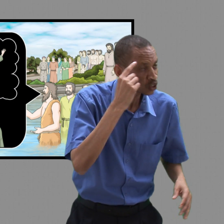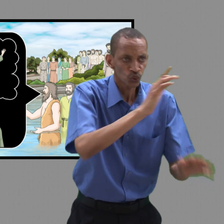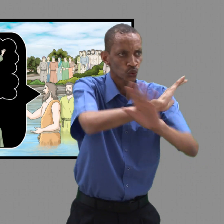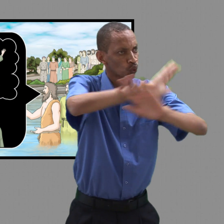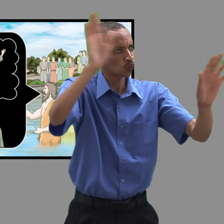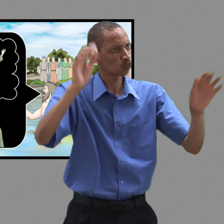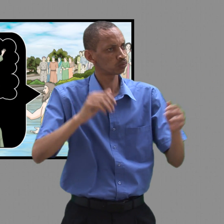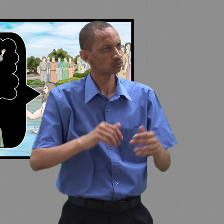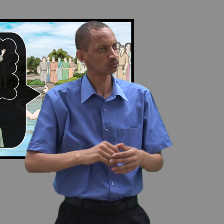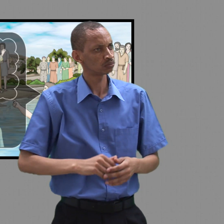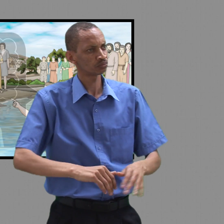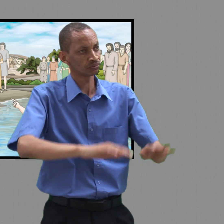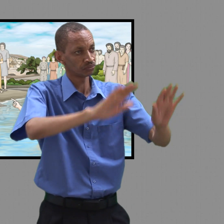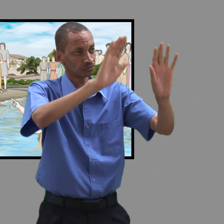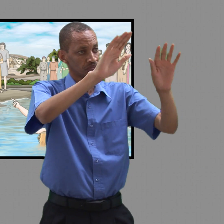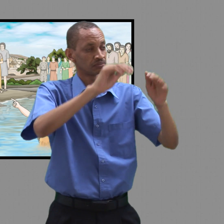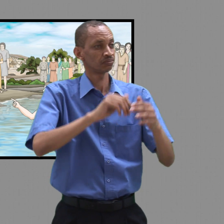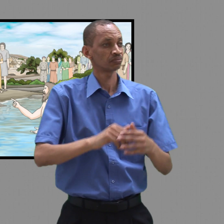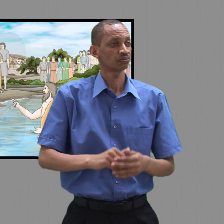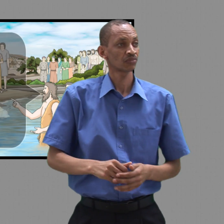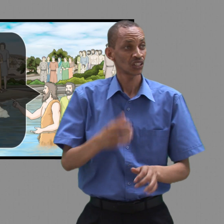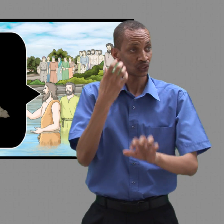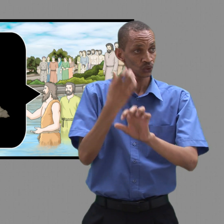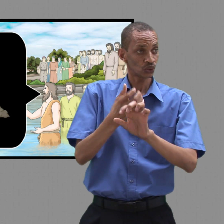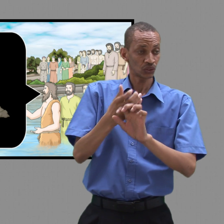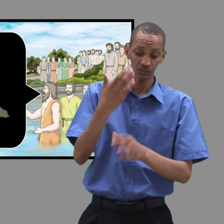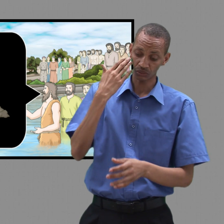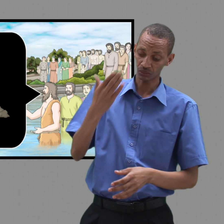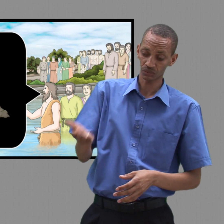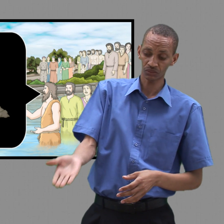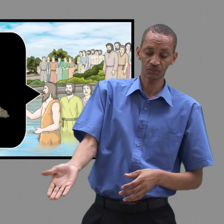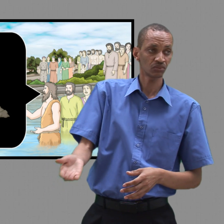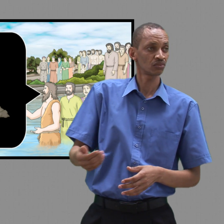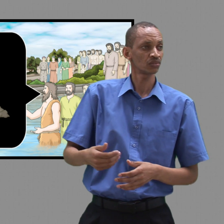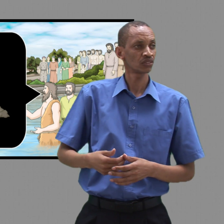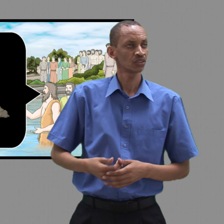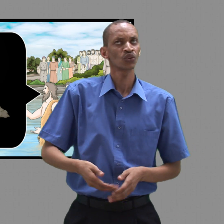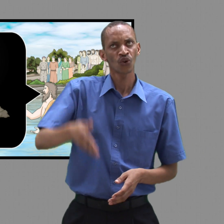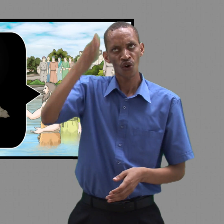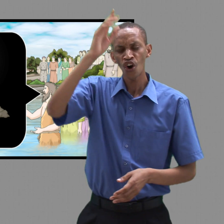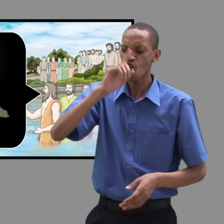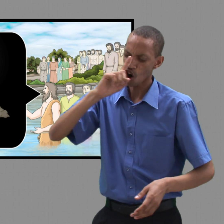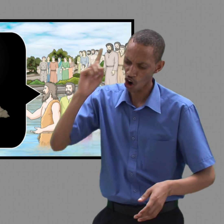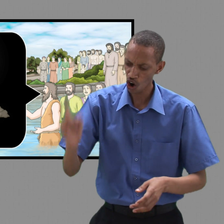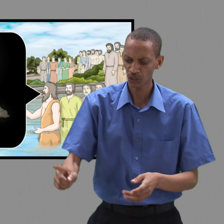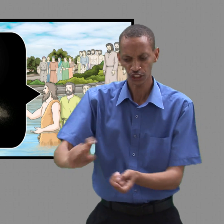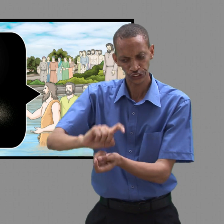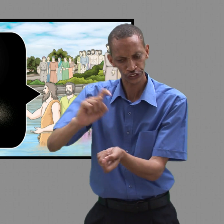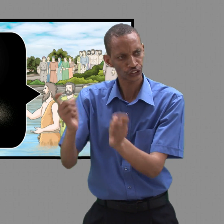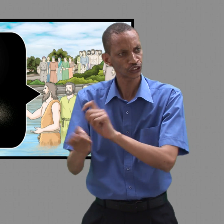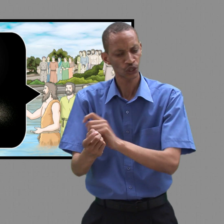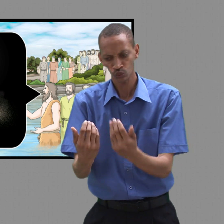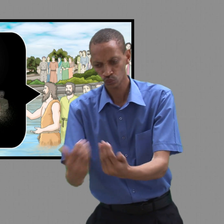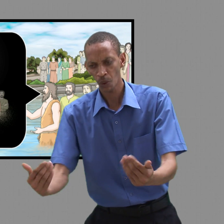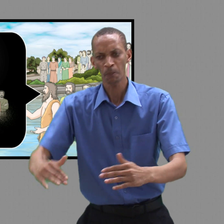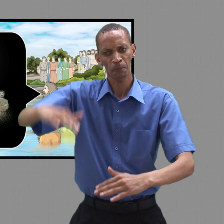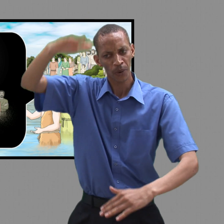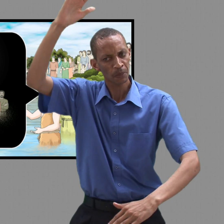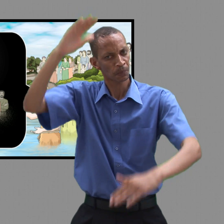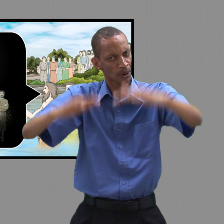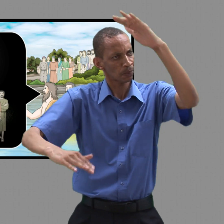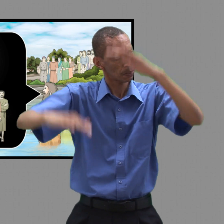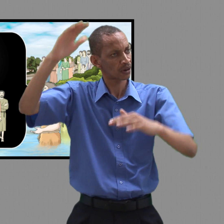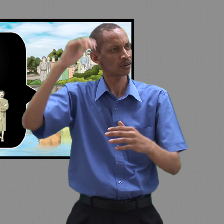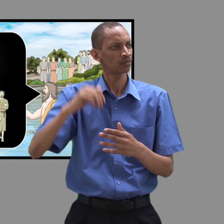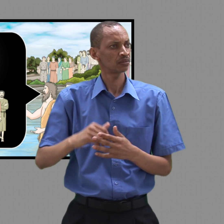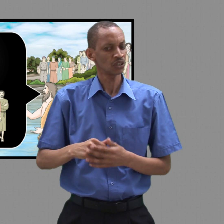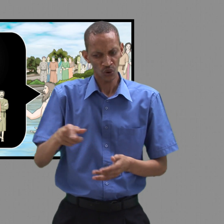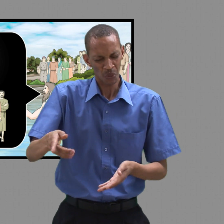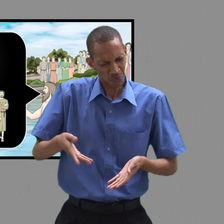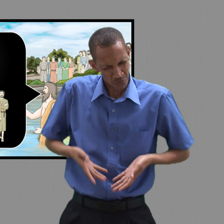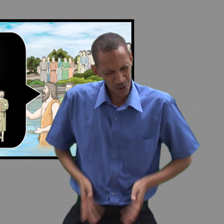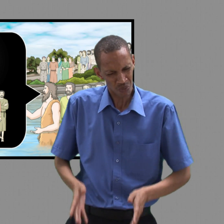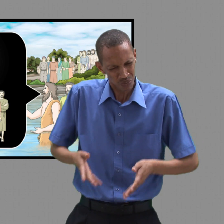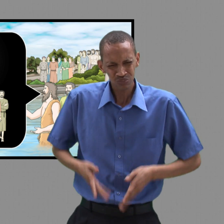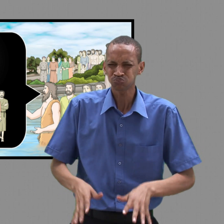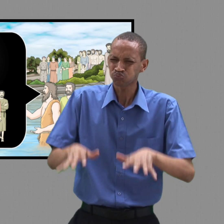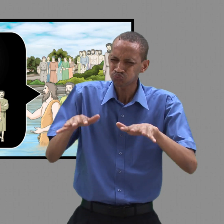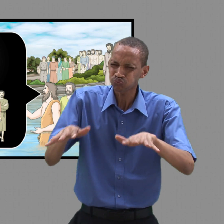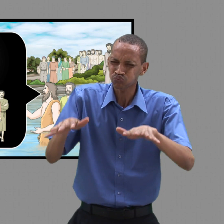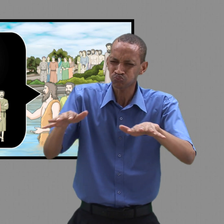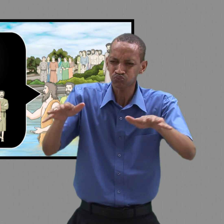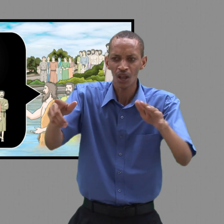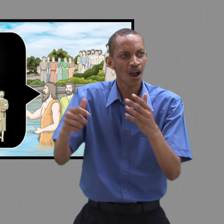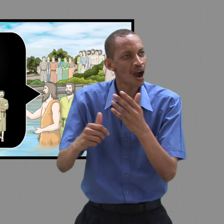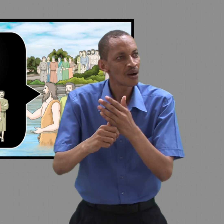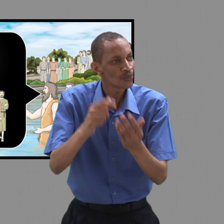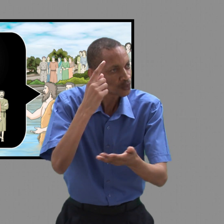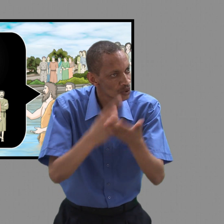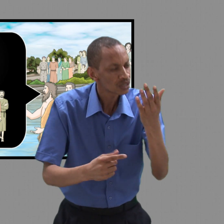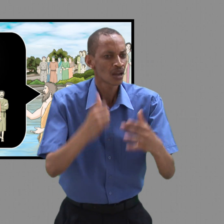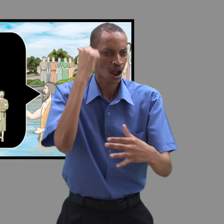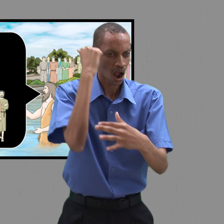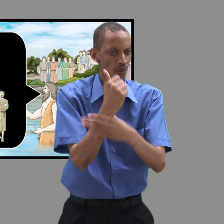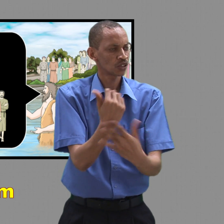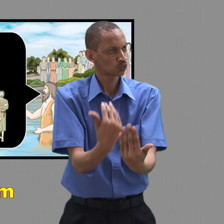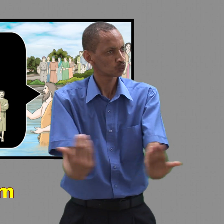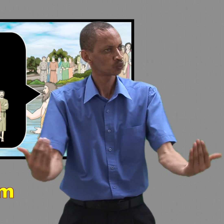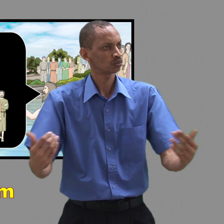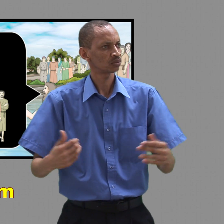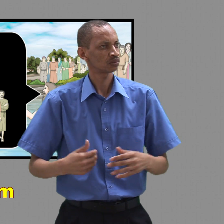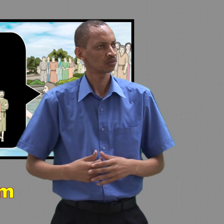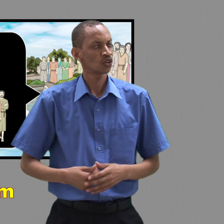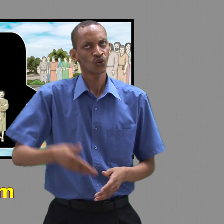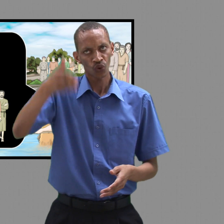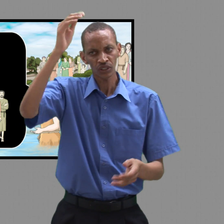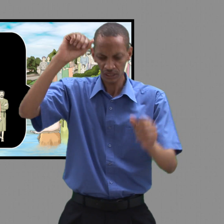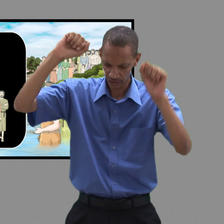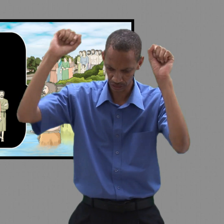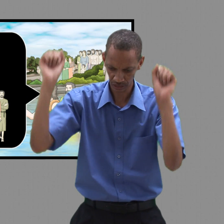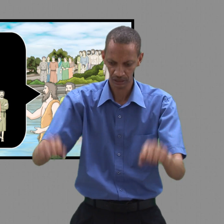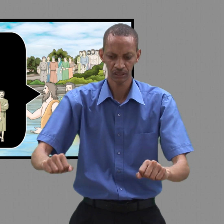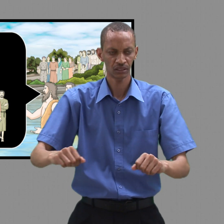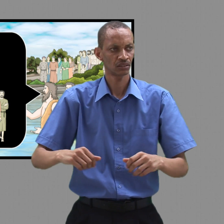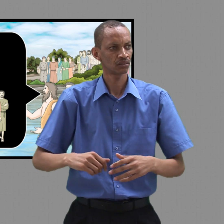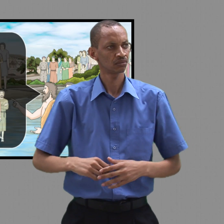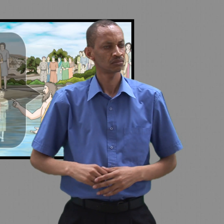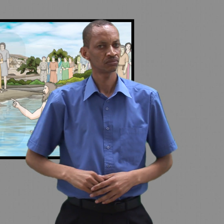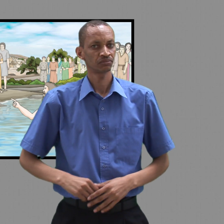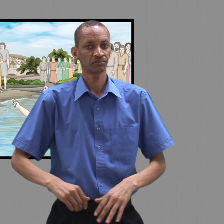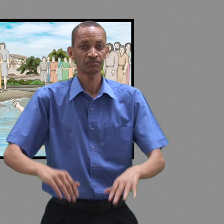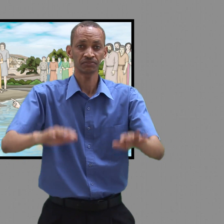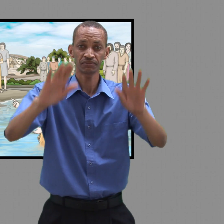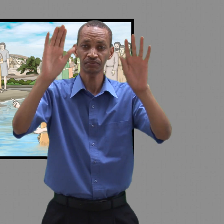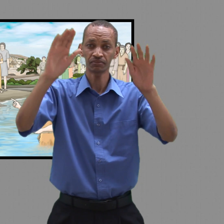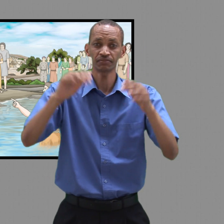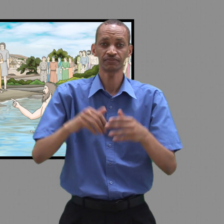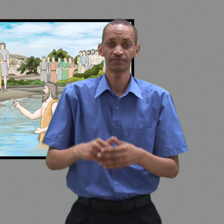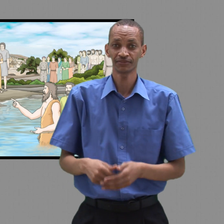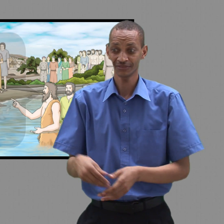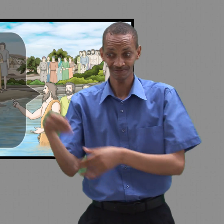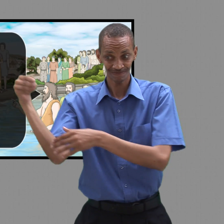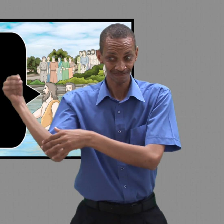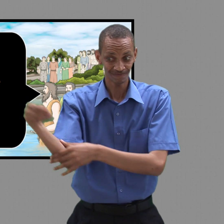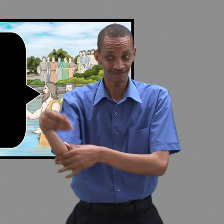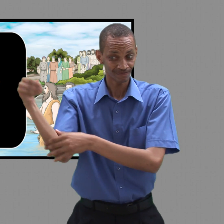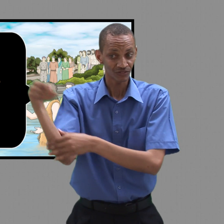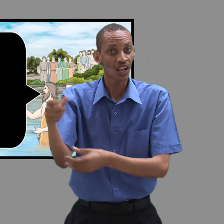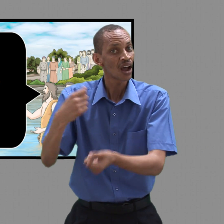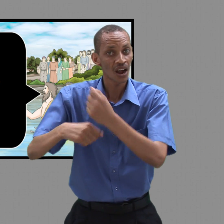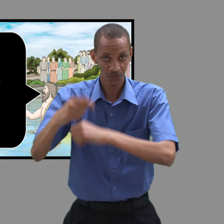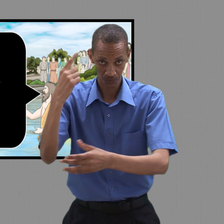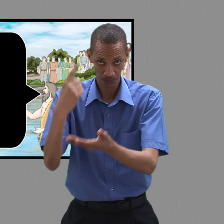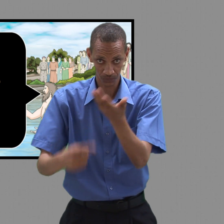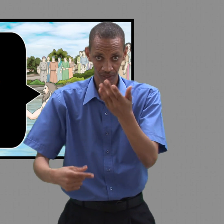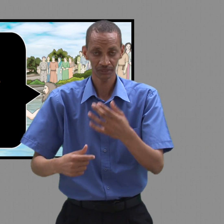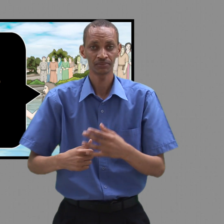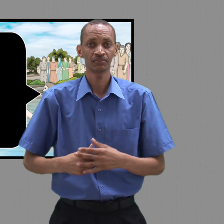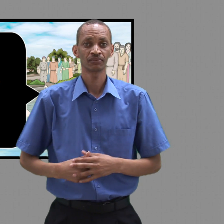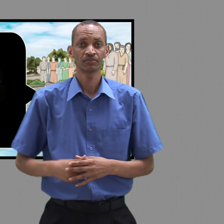For I tell you that out of these stones God can raise up children for Abraham.